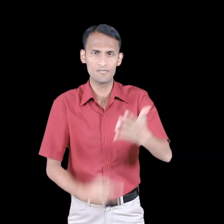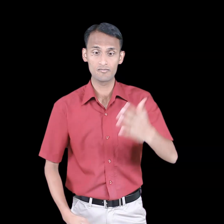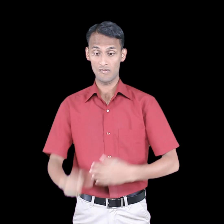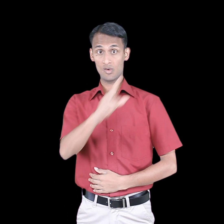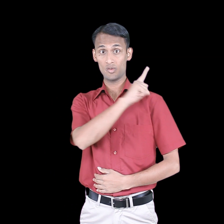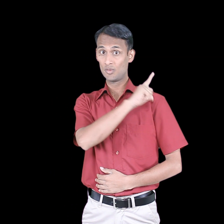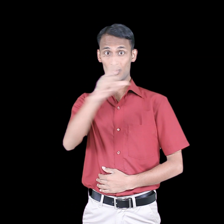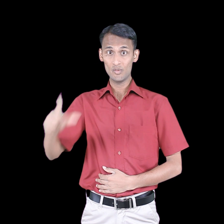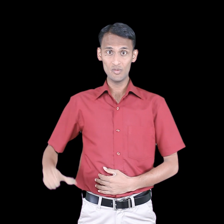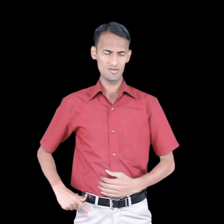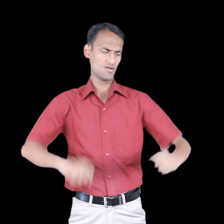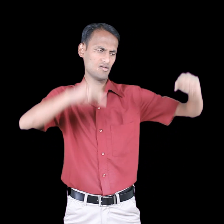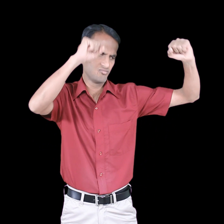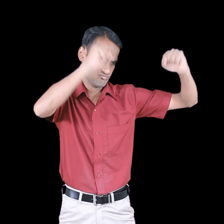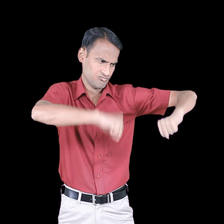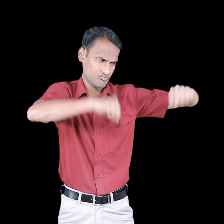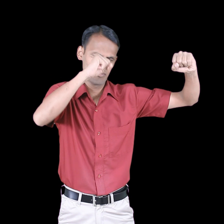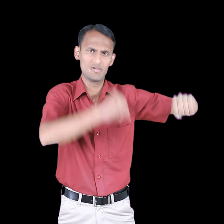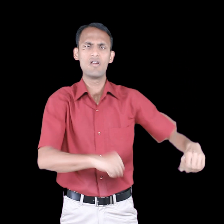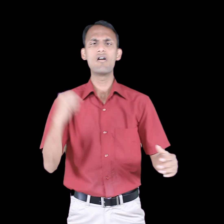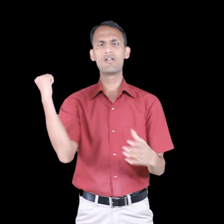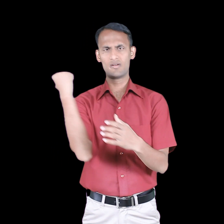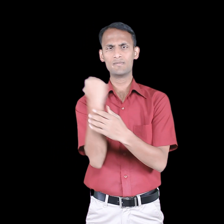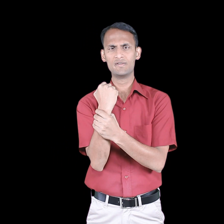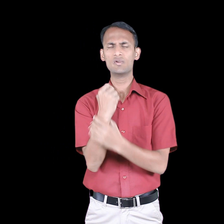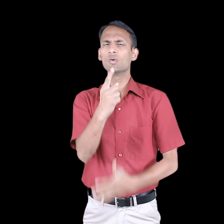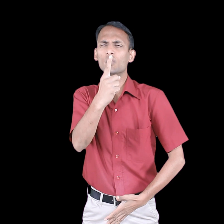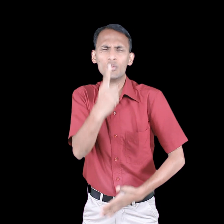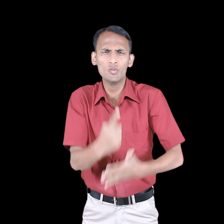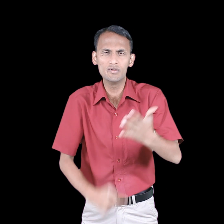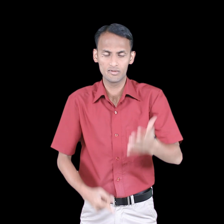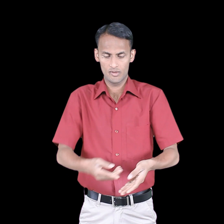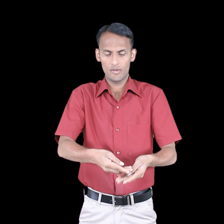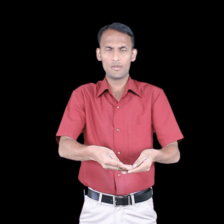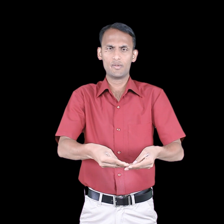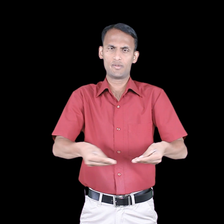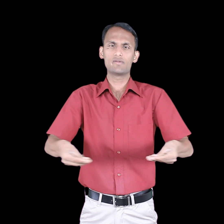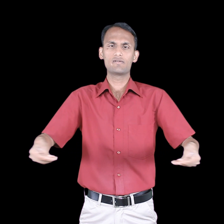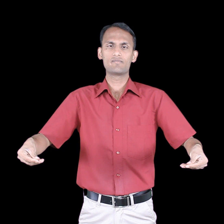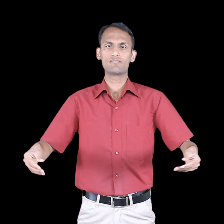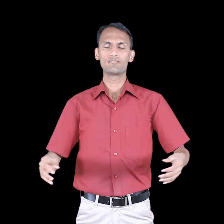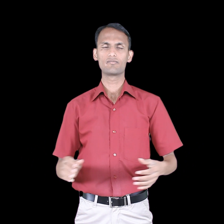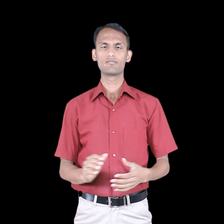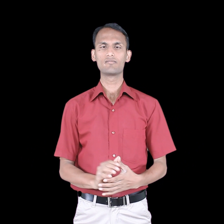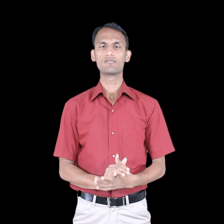The Lord's covenant with Abram - land